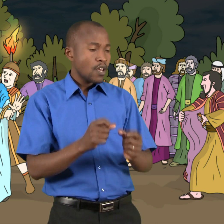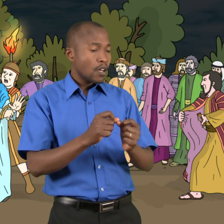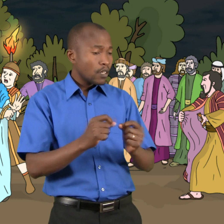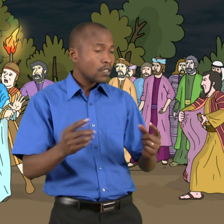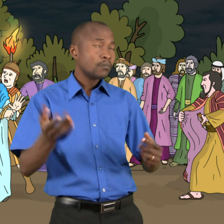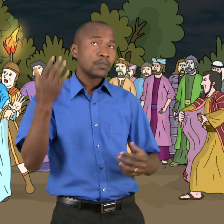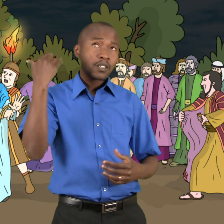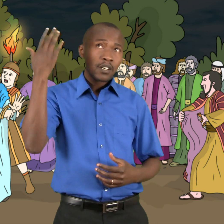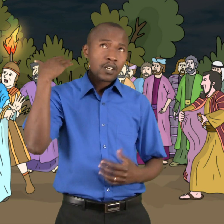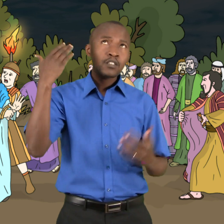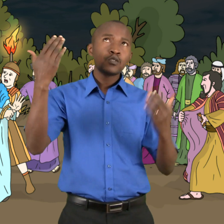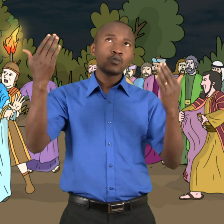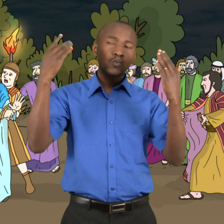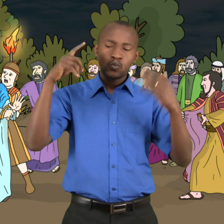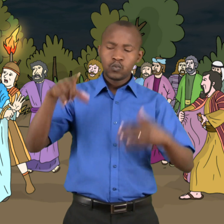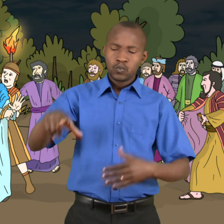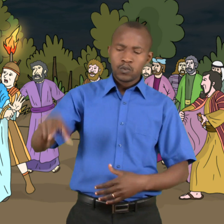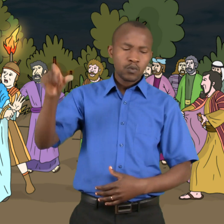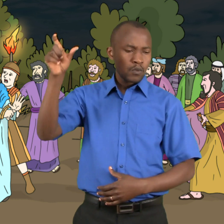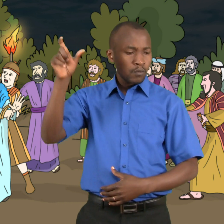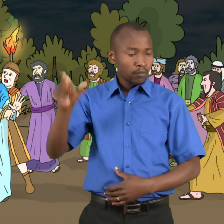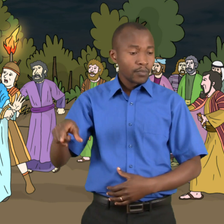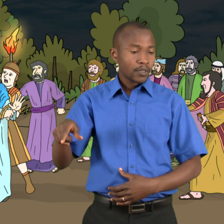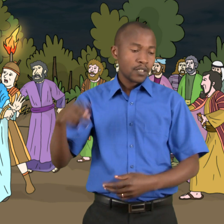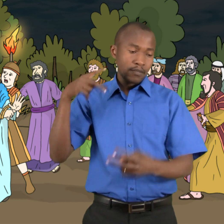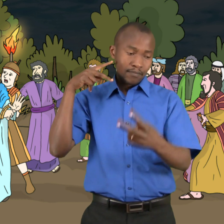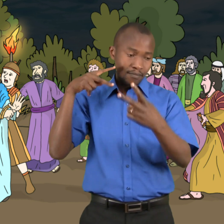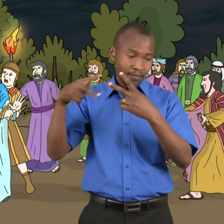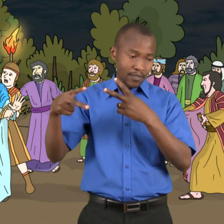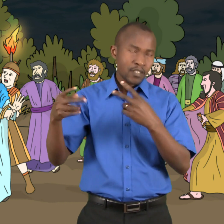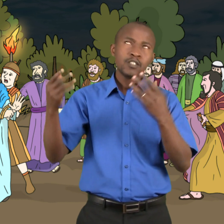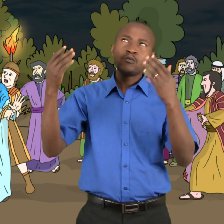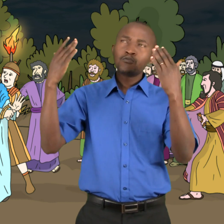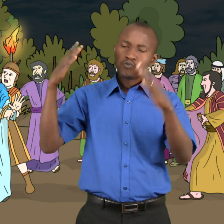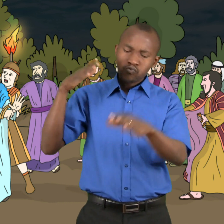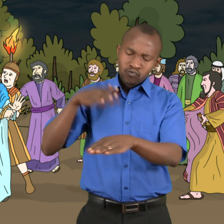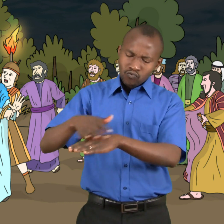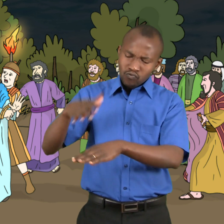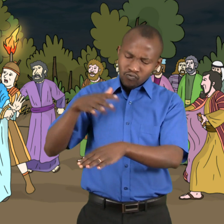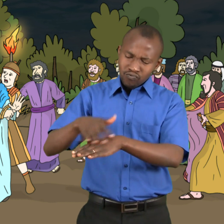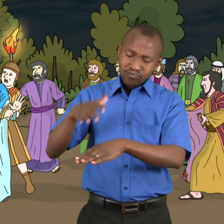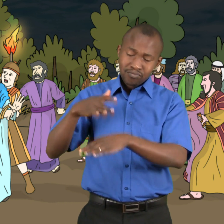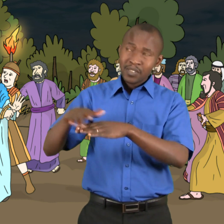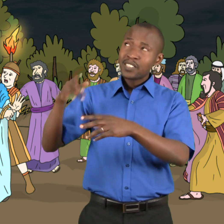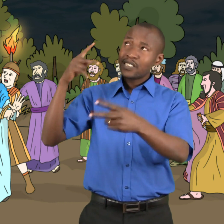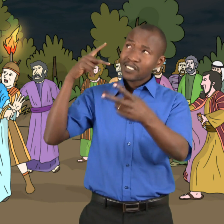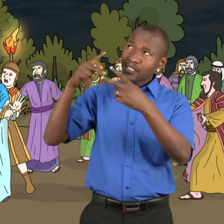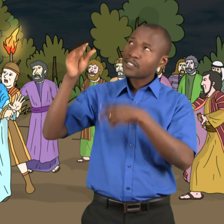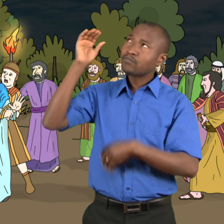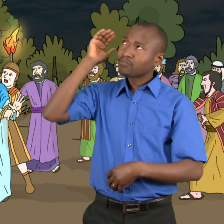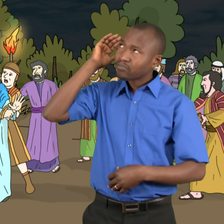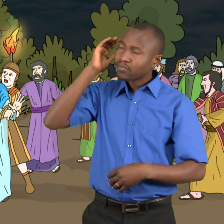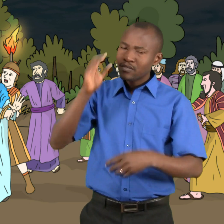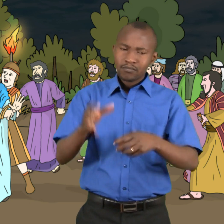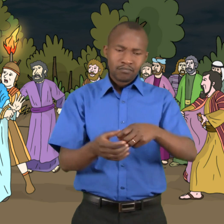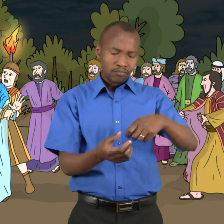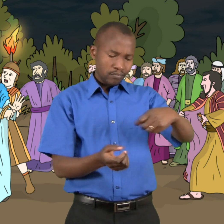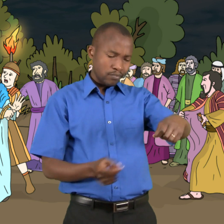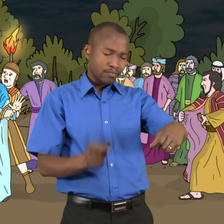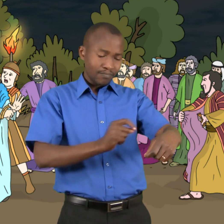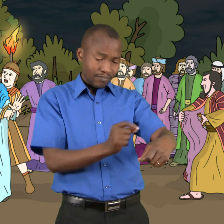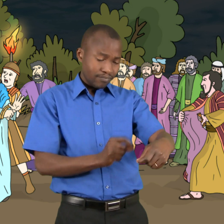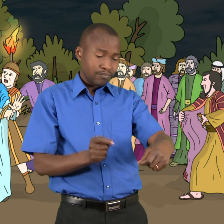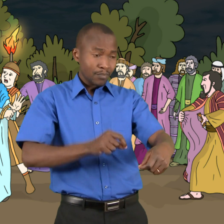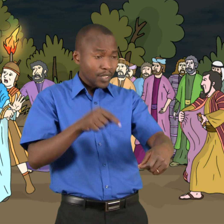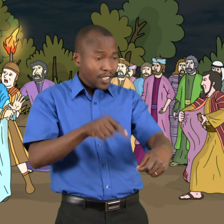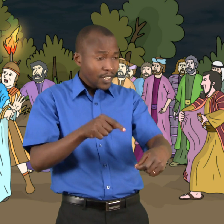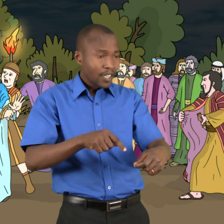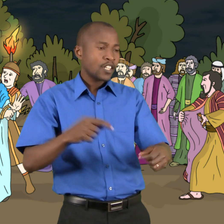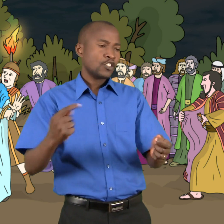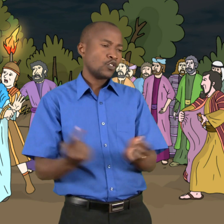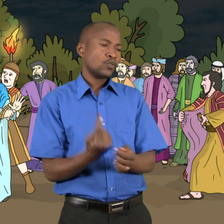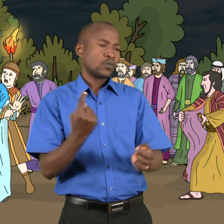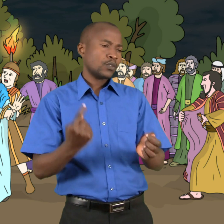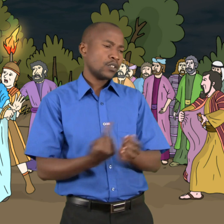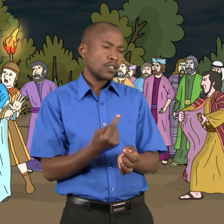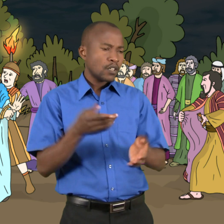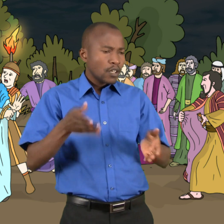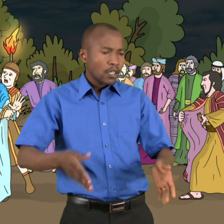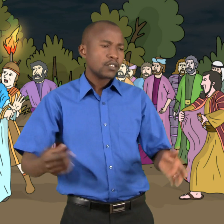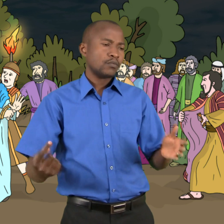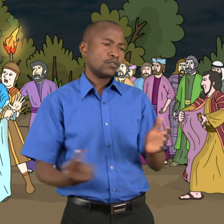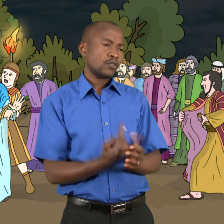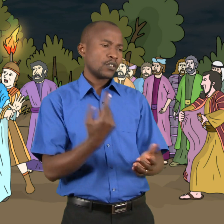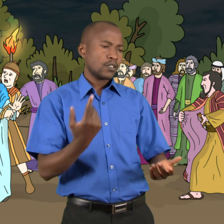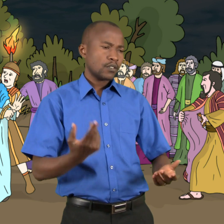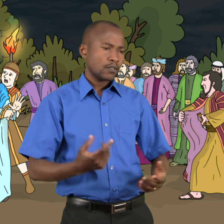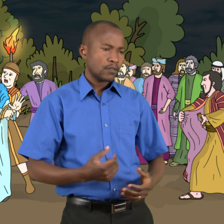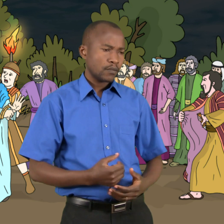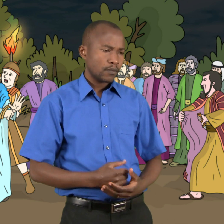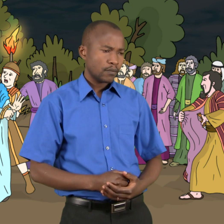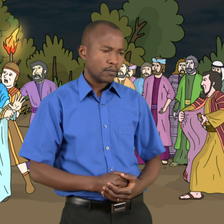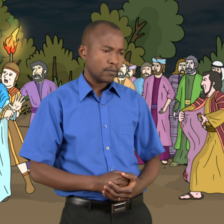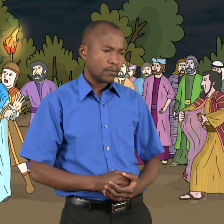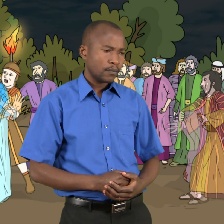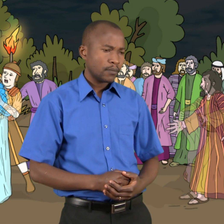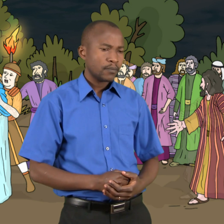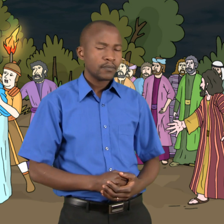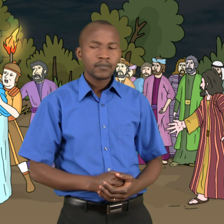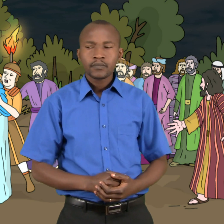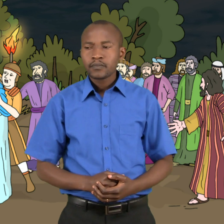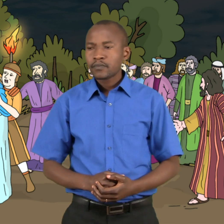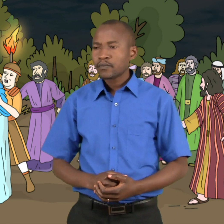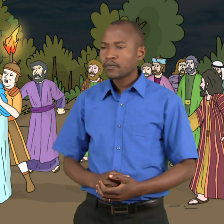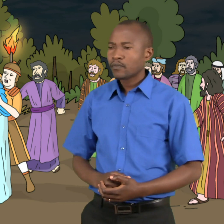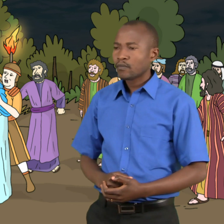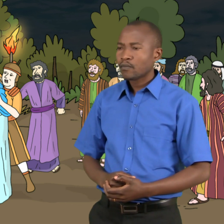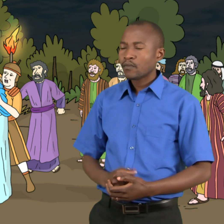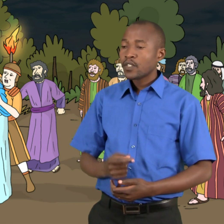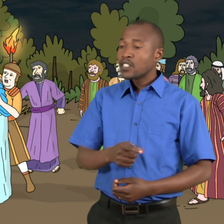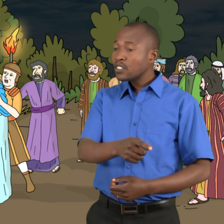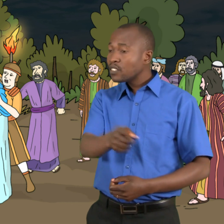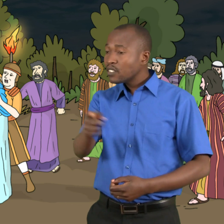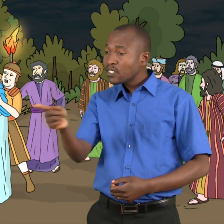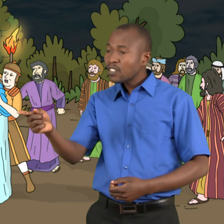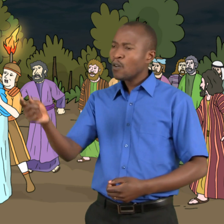But how then would the Scriptures be fulfilled that say it must happen this way?”